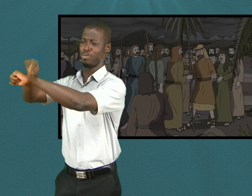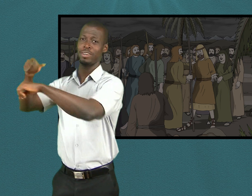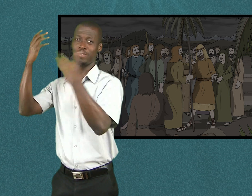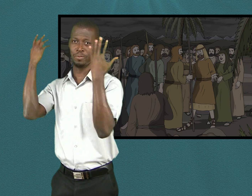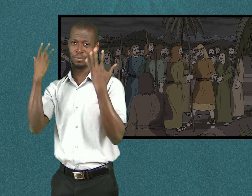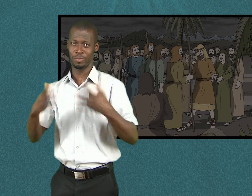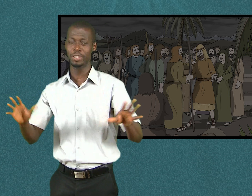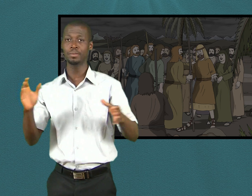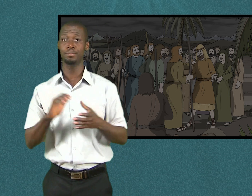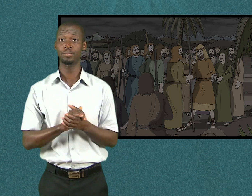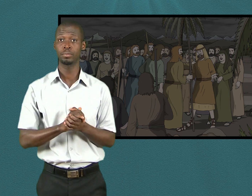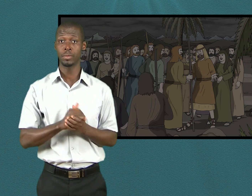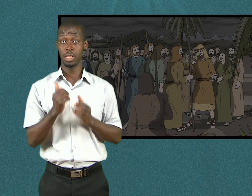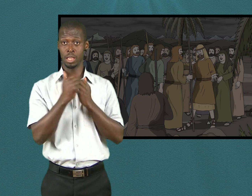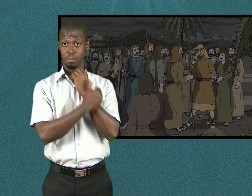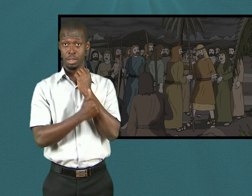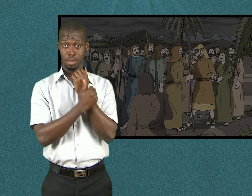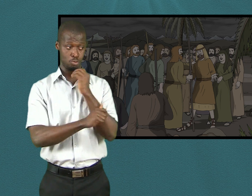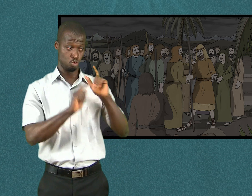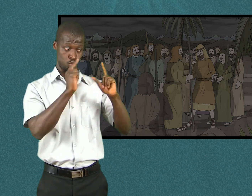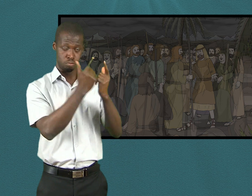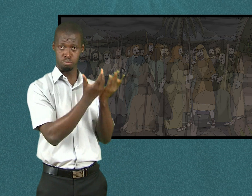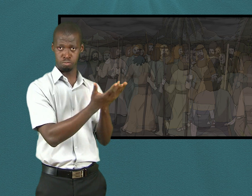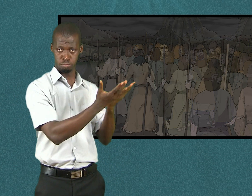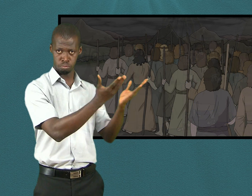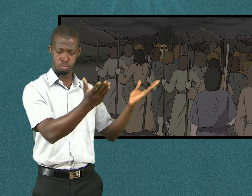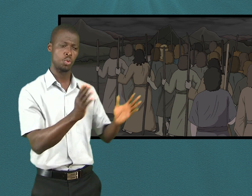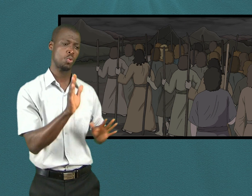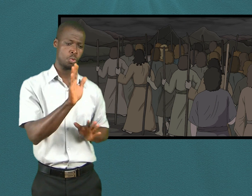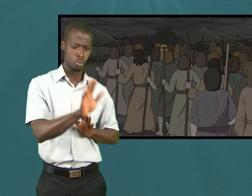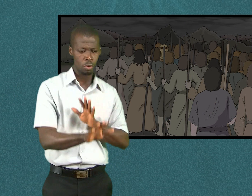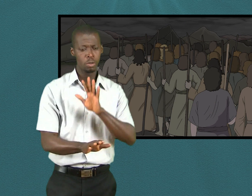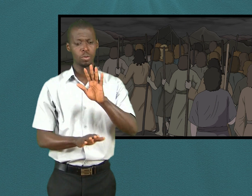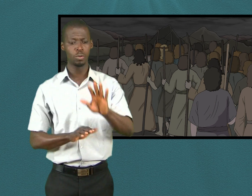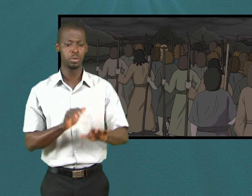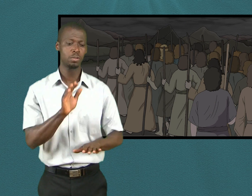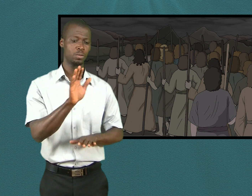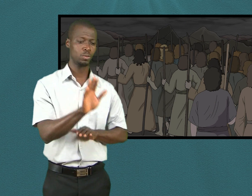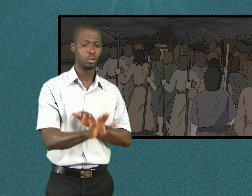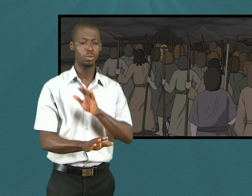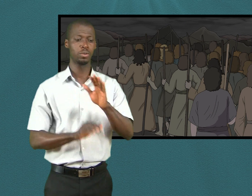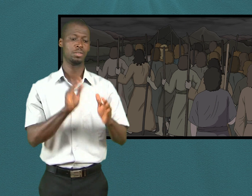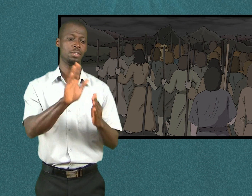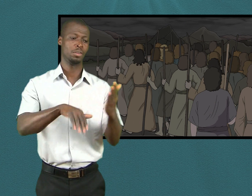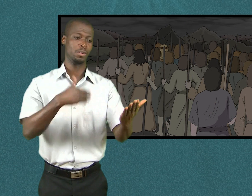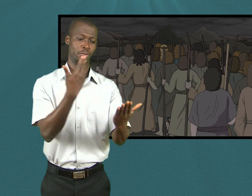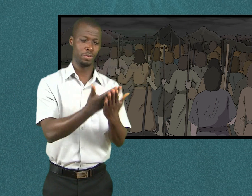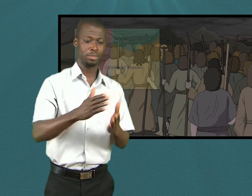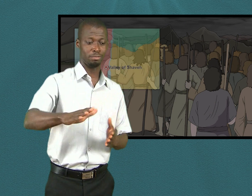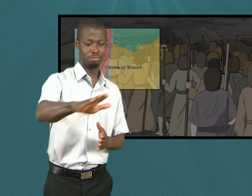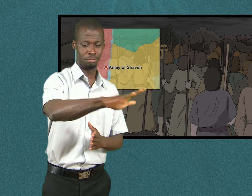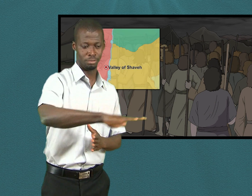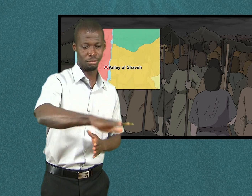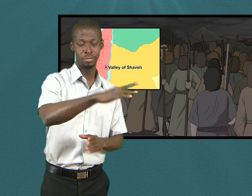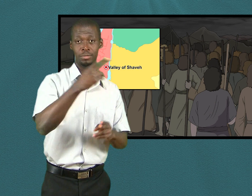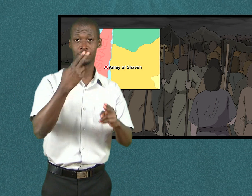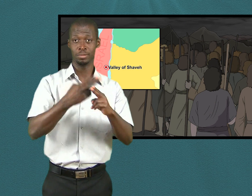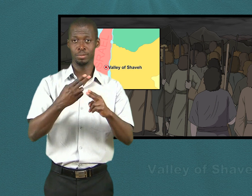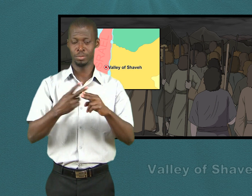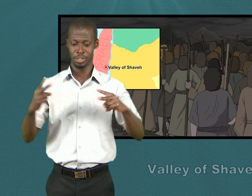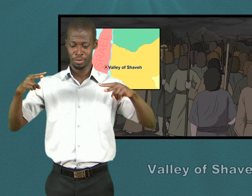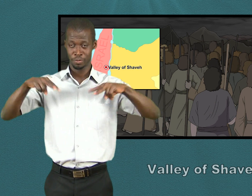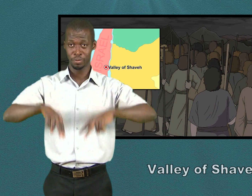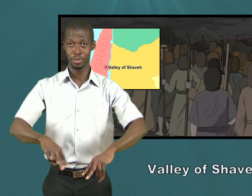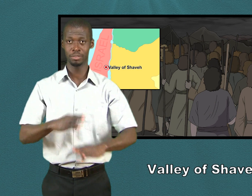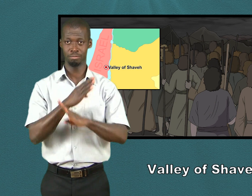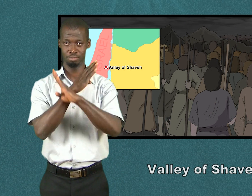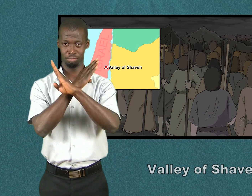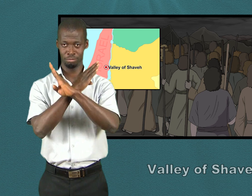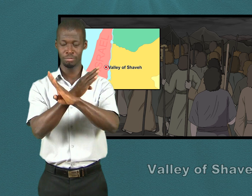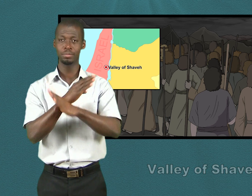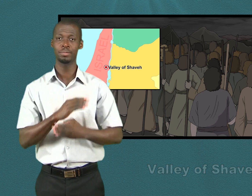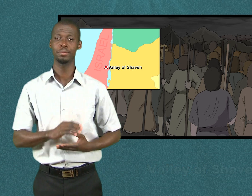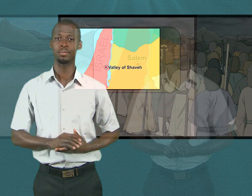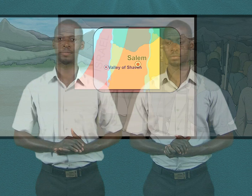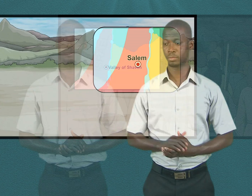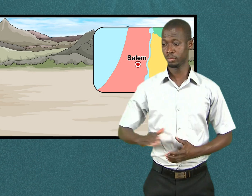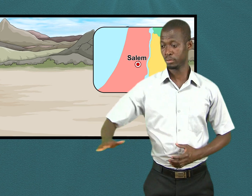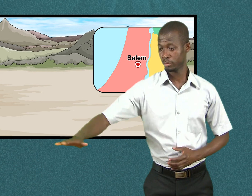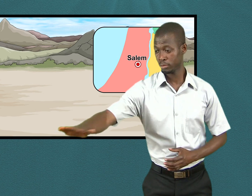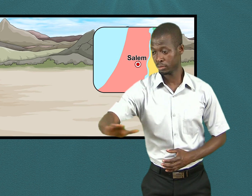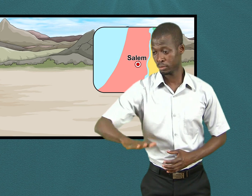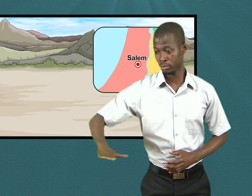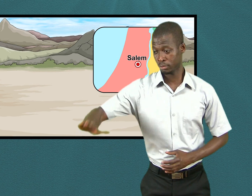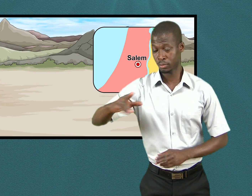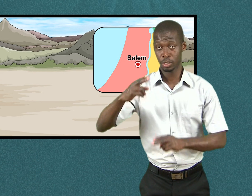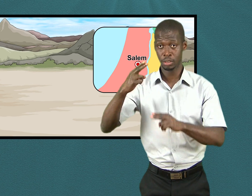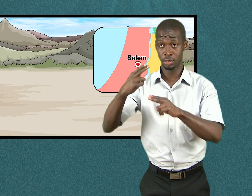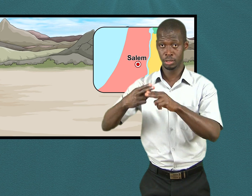After Abram returned from defeating Chedorlaomer and the kings allied with him, the king of Sodom went out to meet him in the Valley of Shaveh (that is, the King’s Valley).